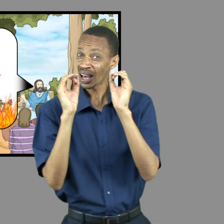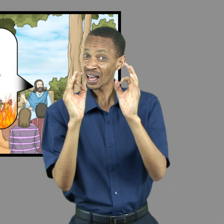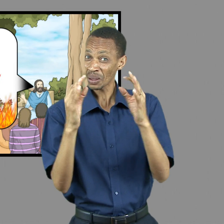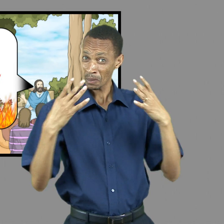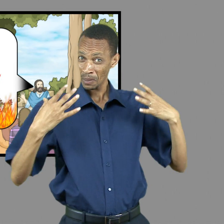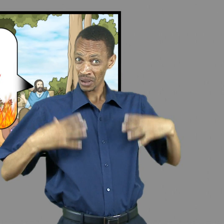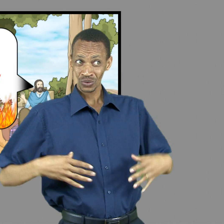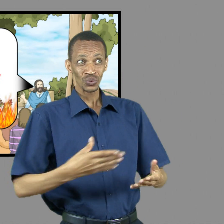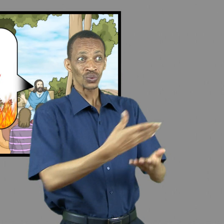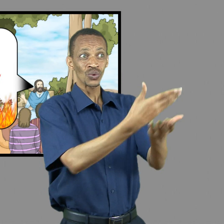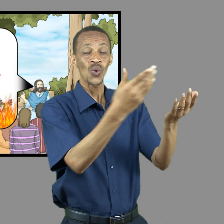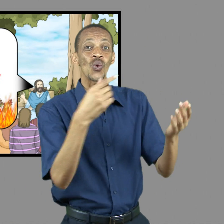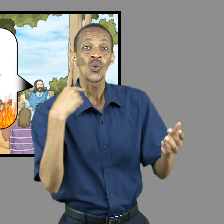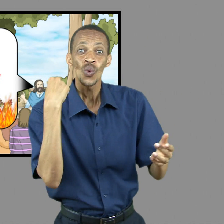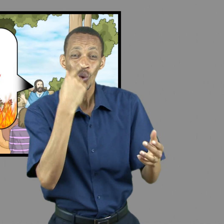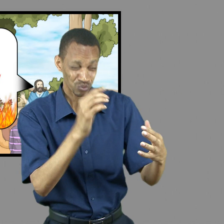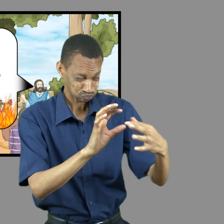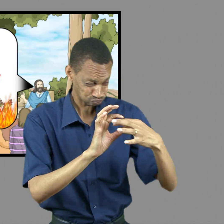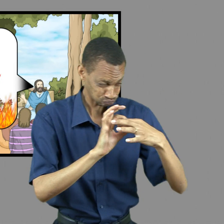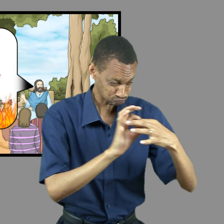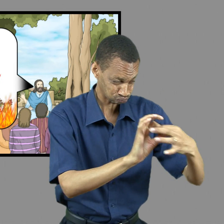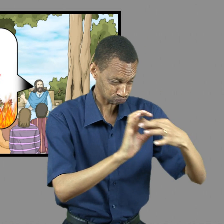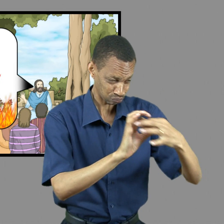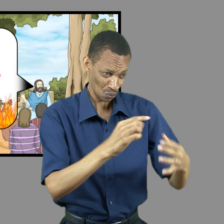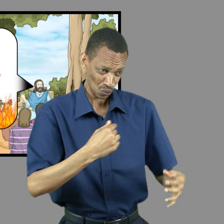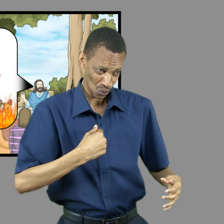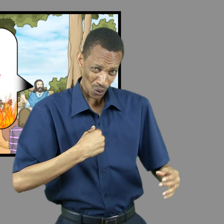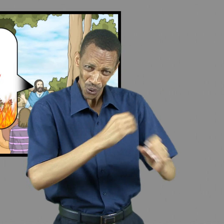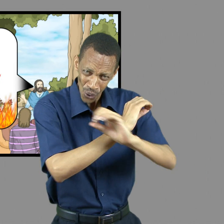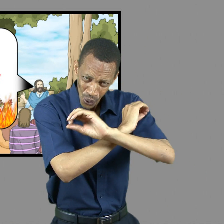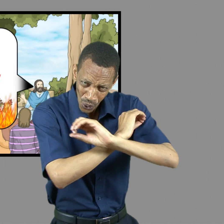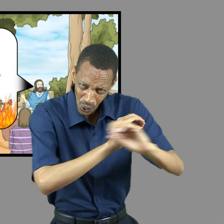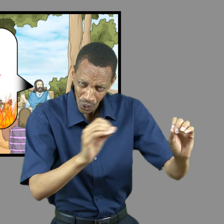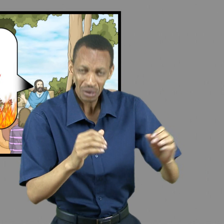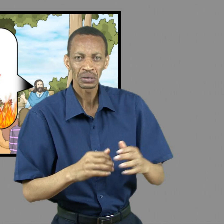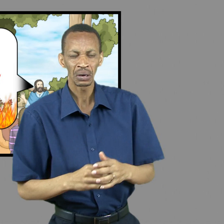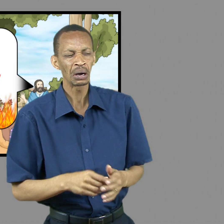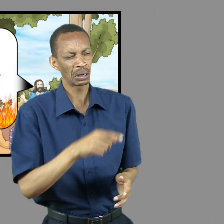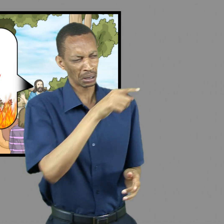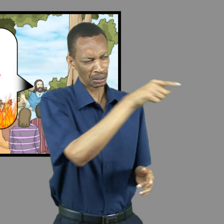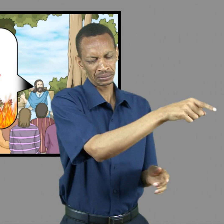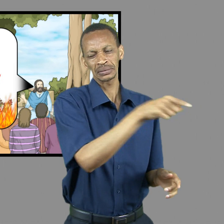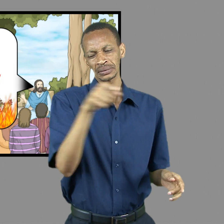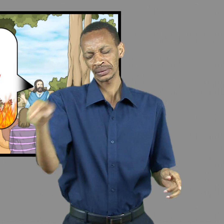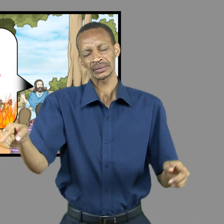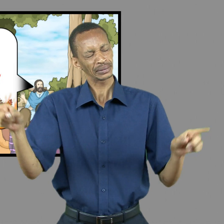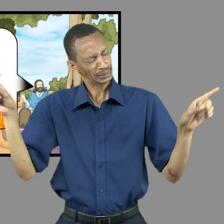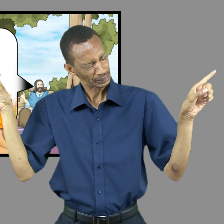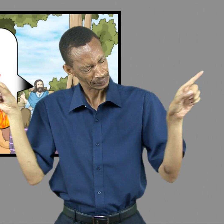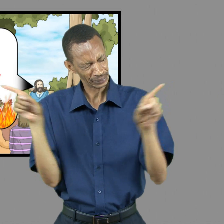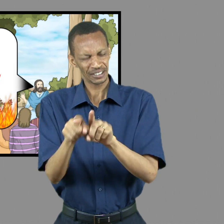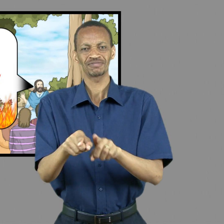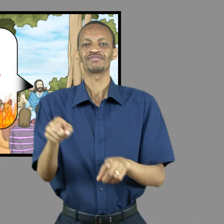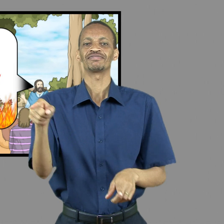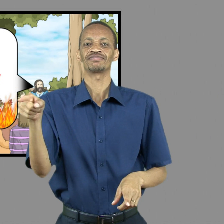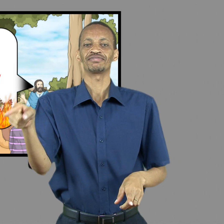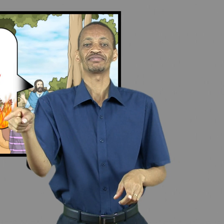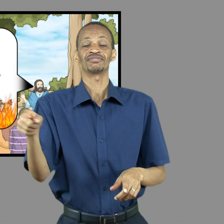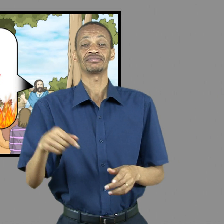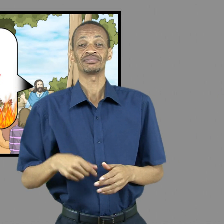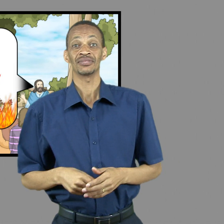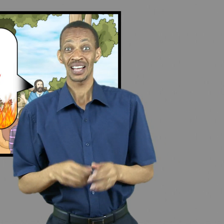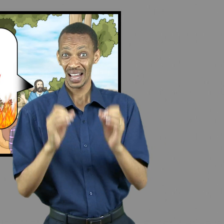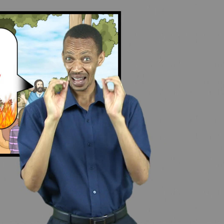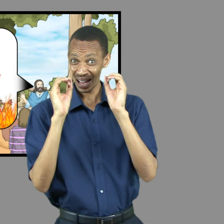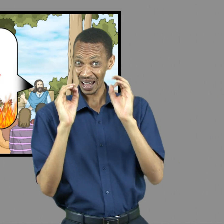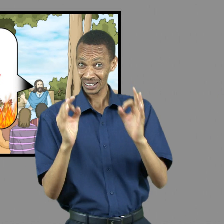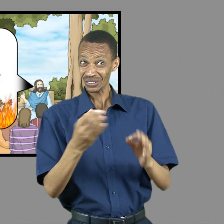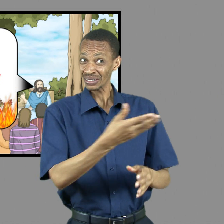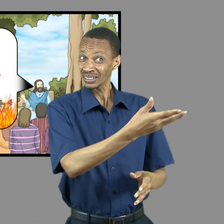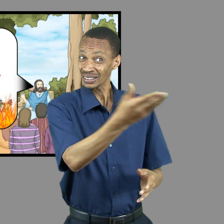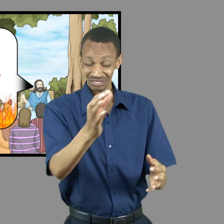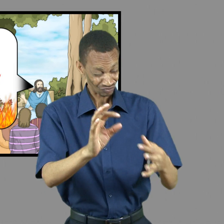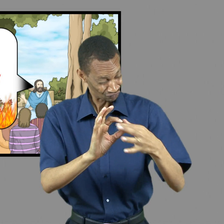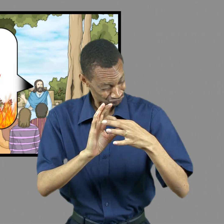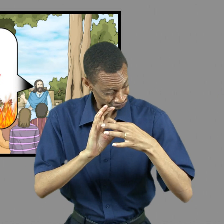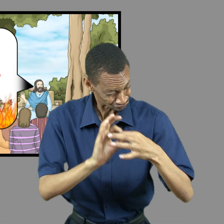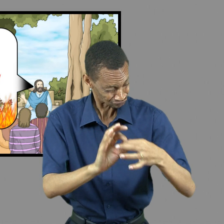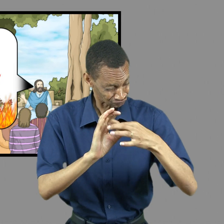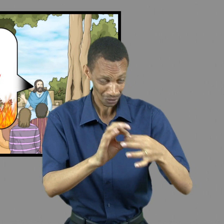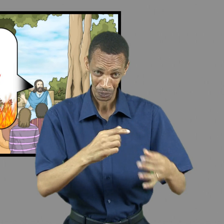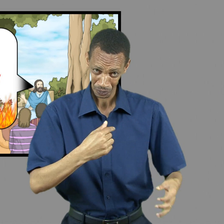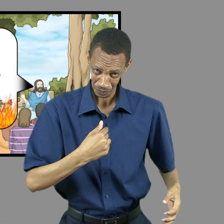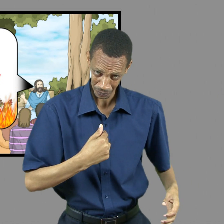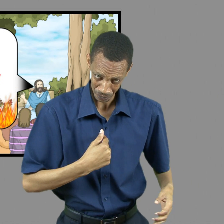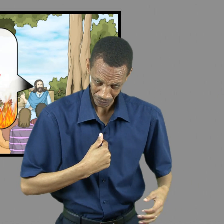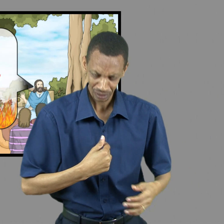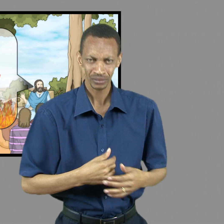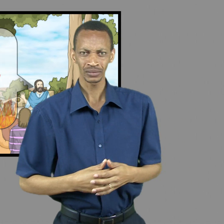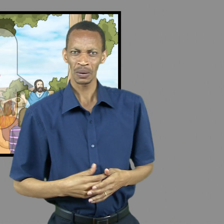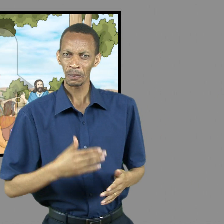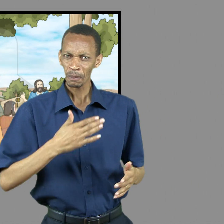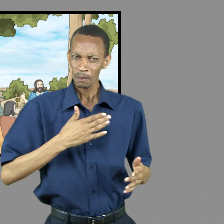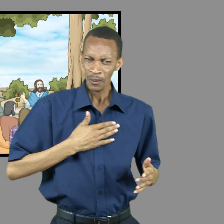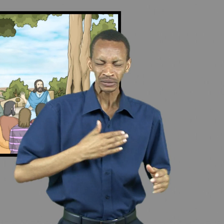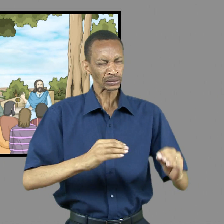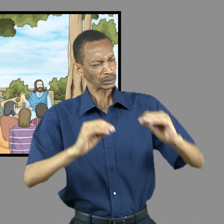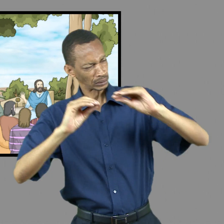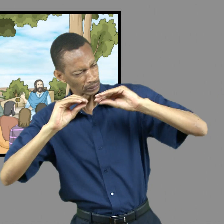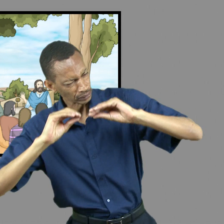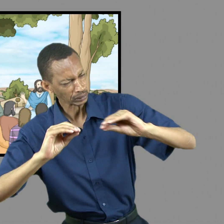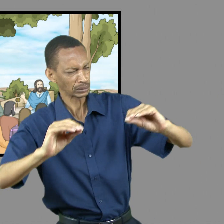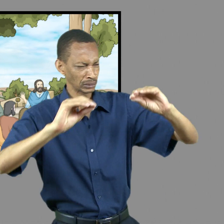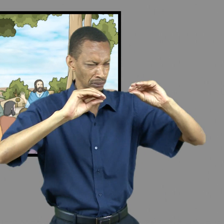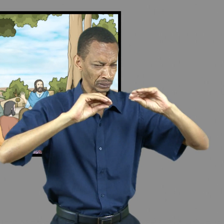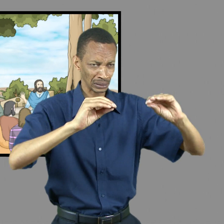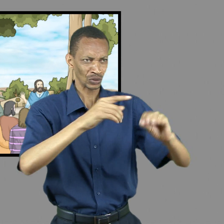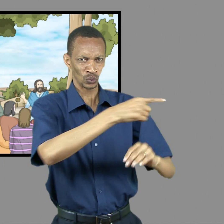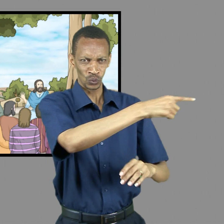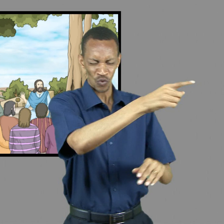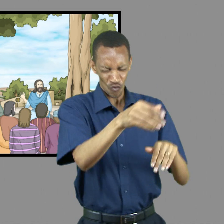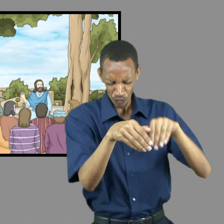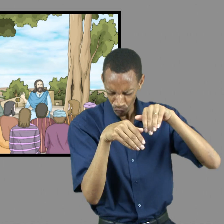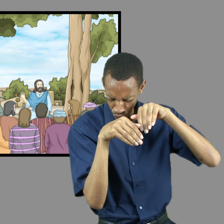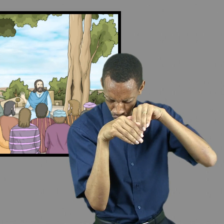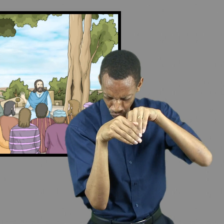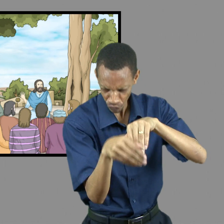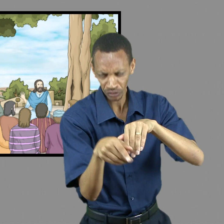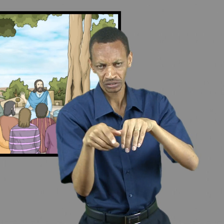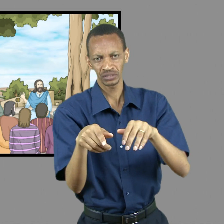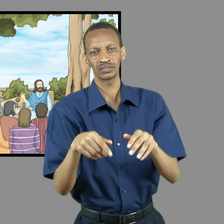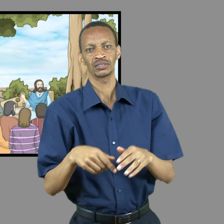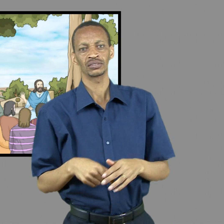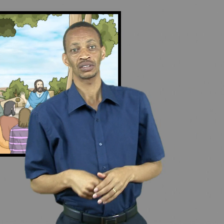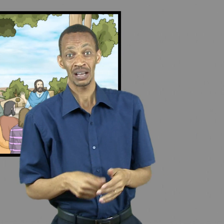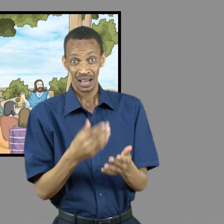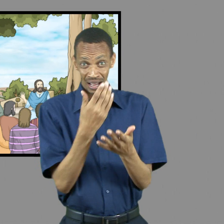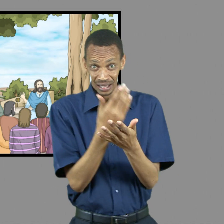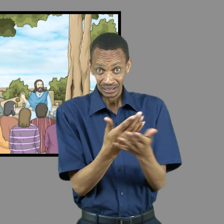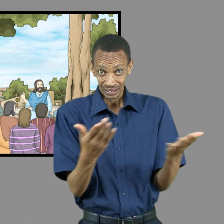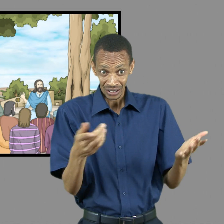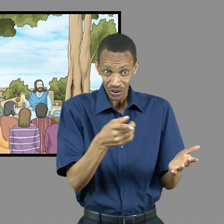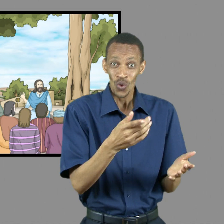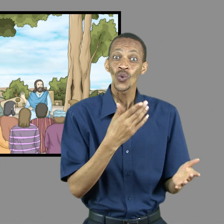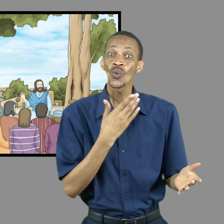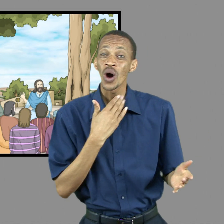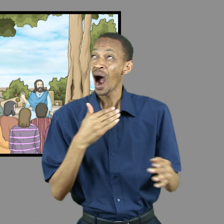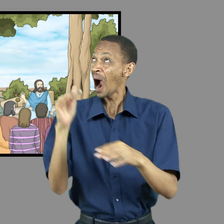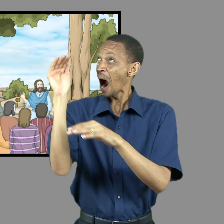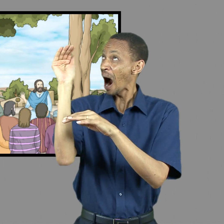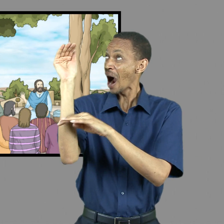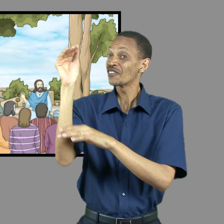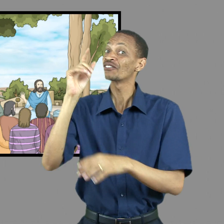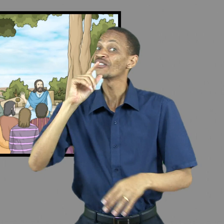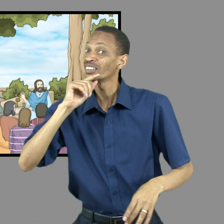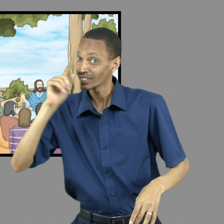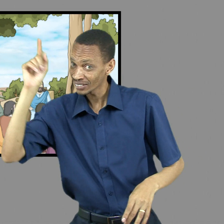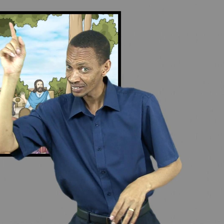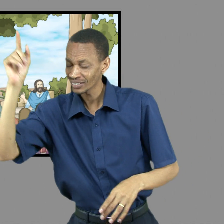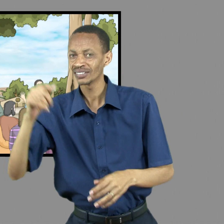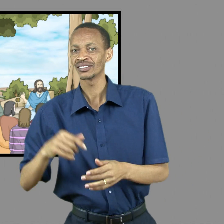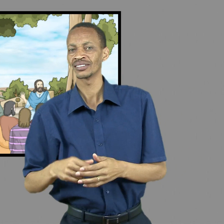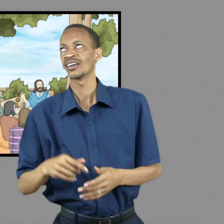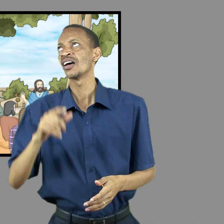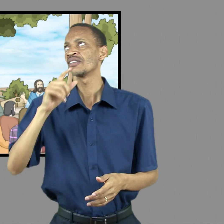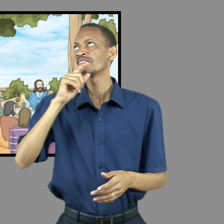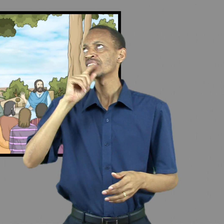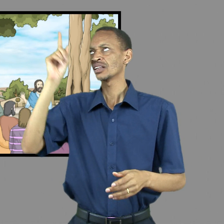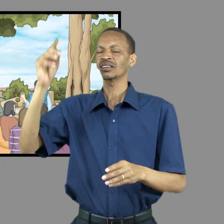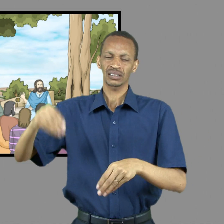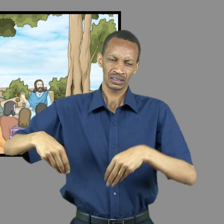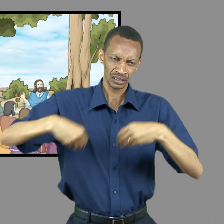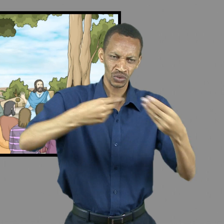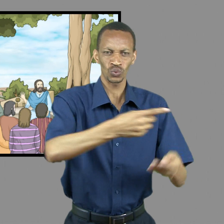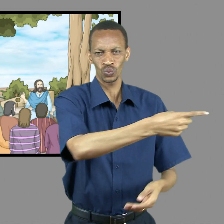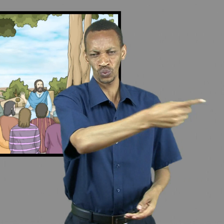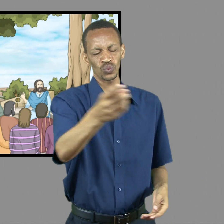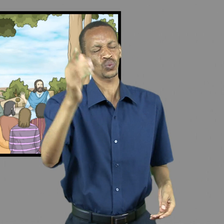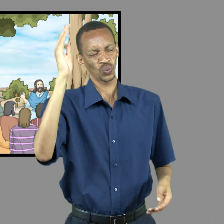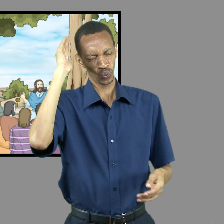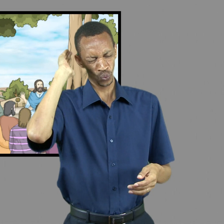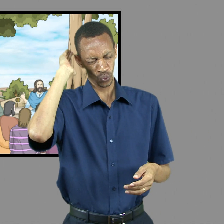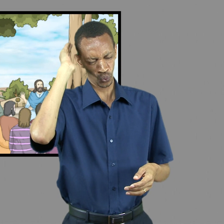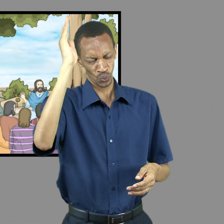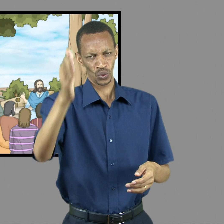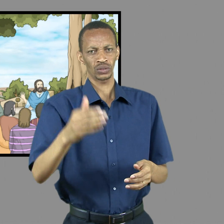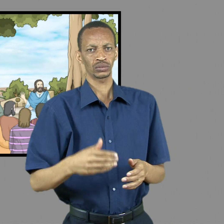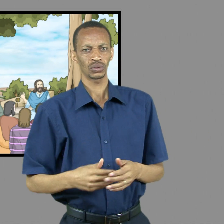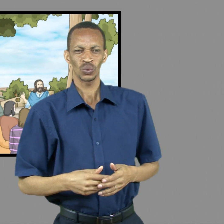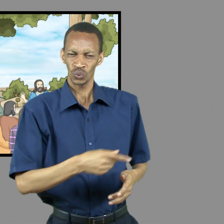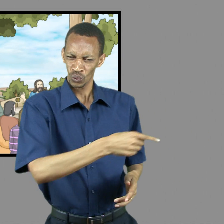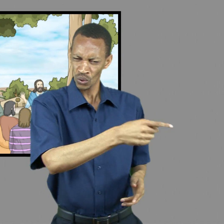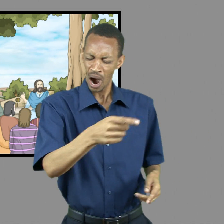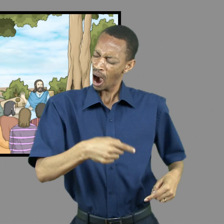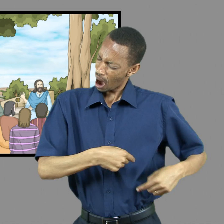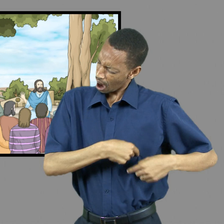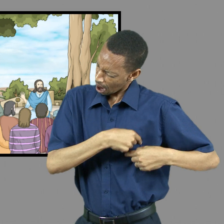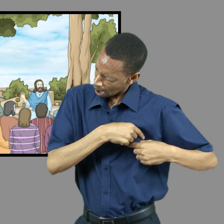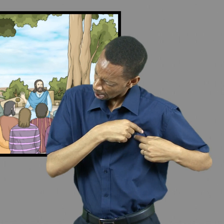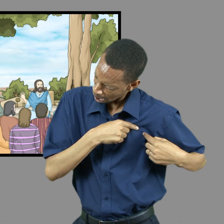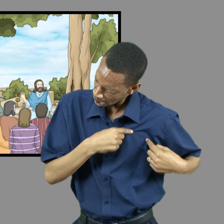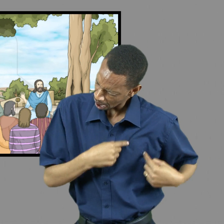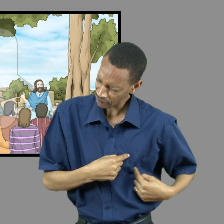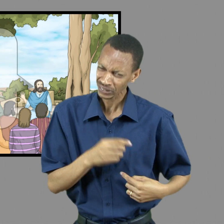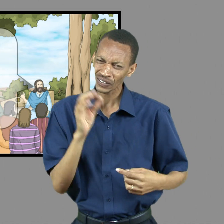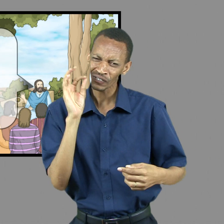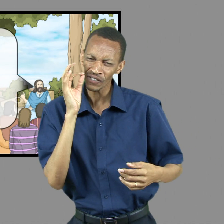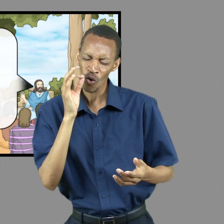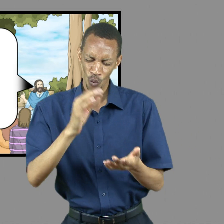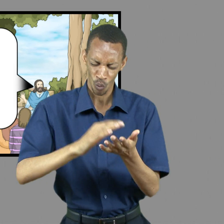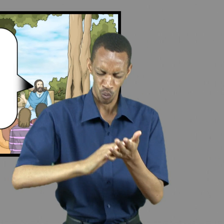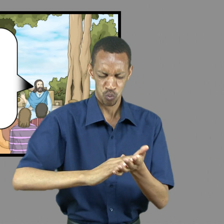If you remain in Me and My words remain in you, ask whatever you wish, and it will be done for you.